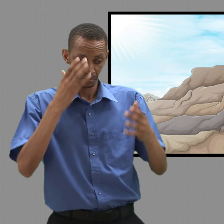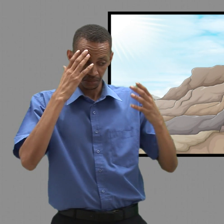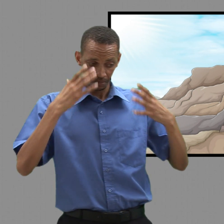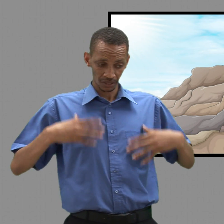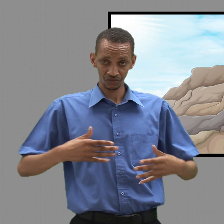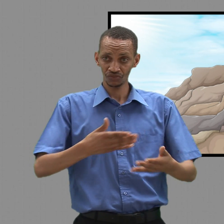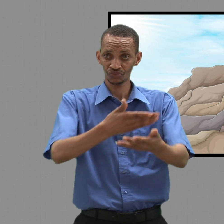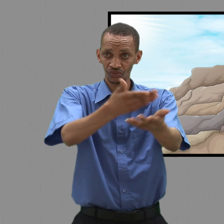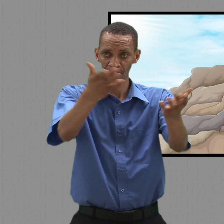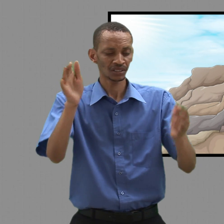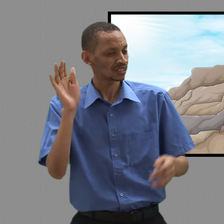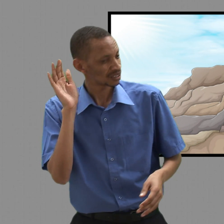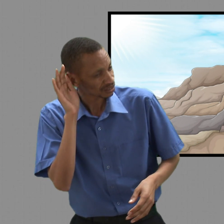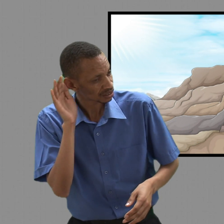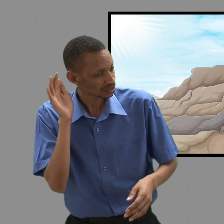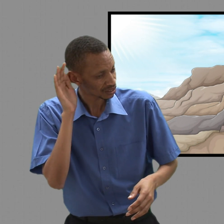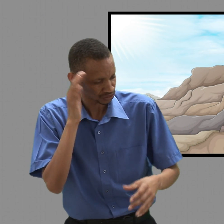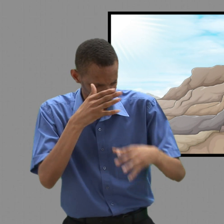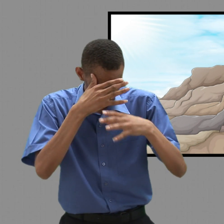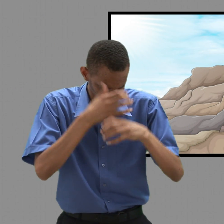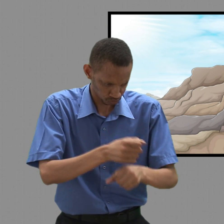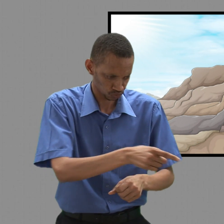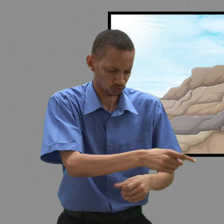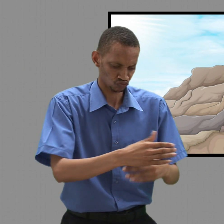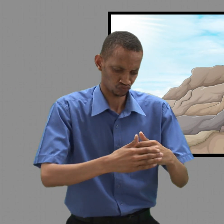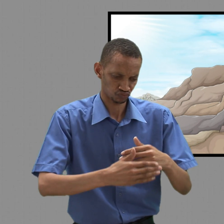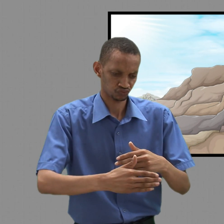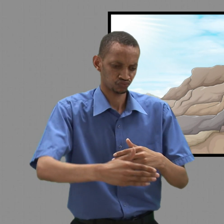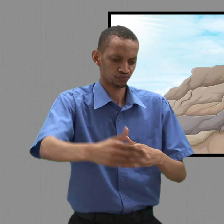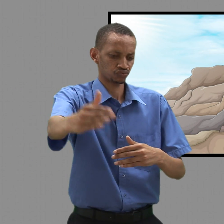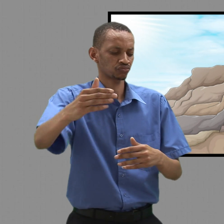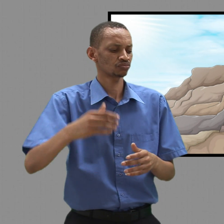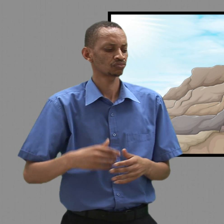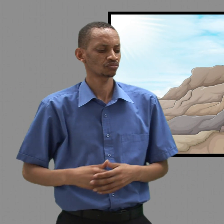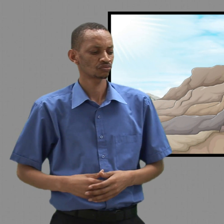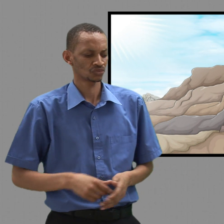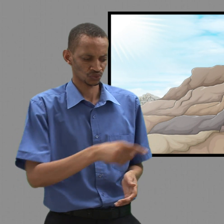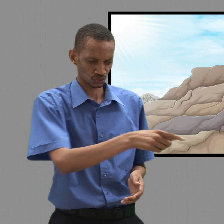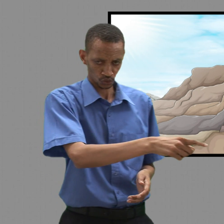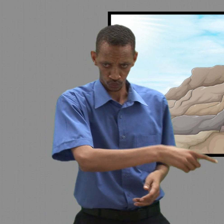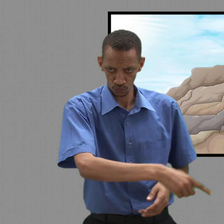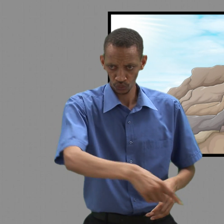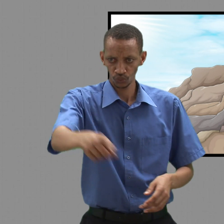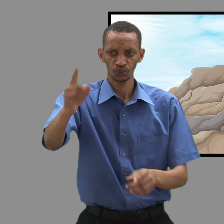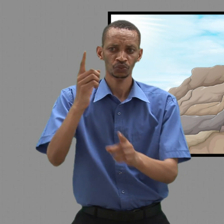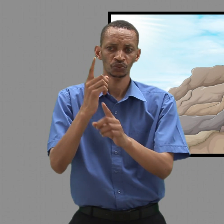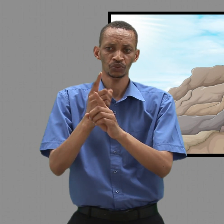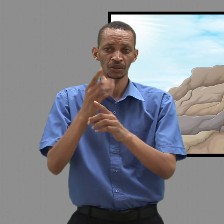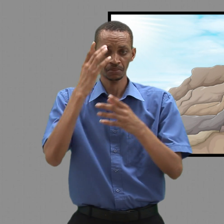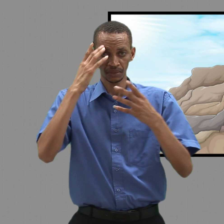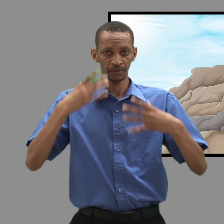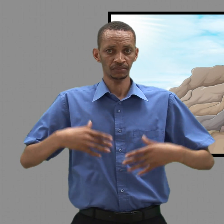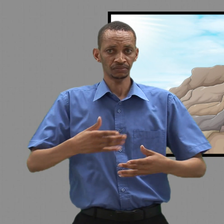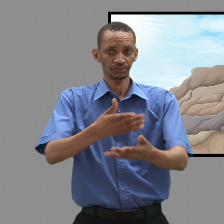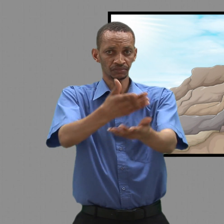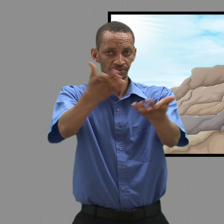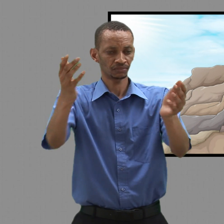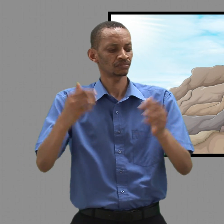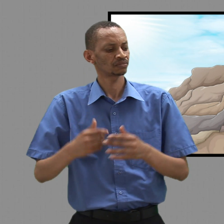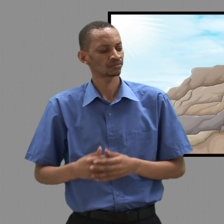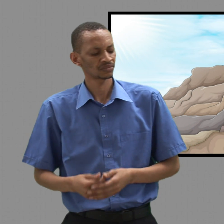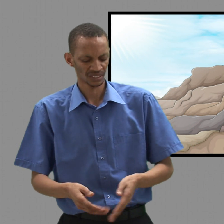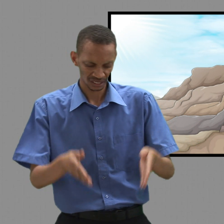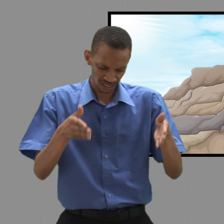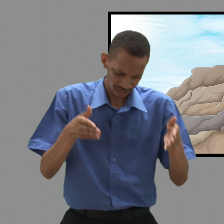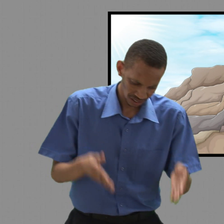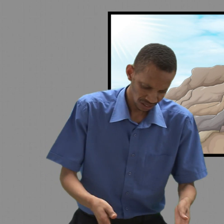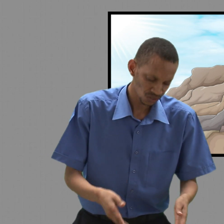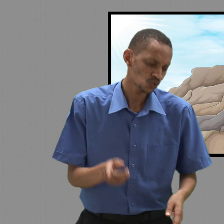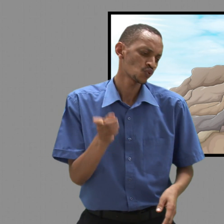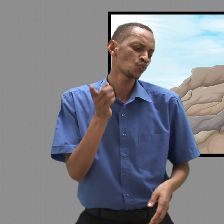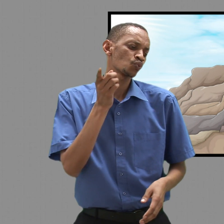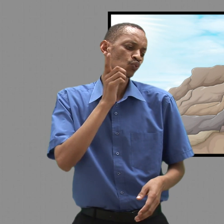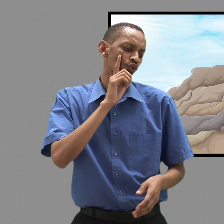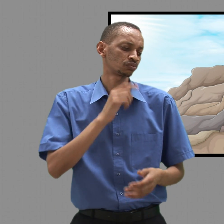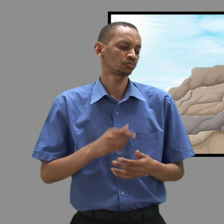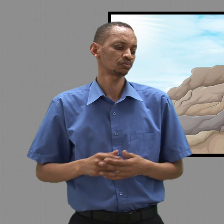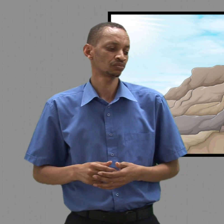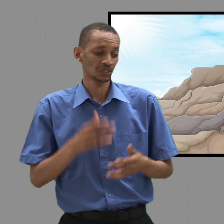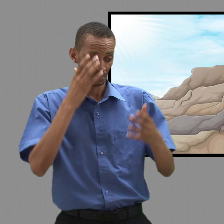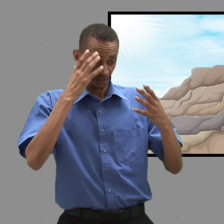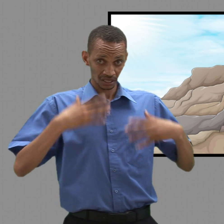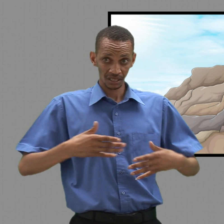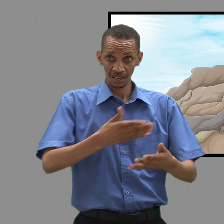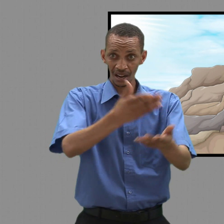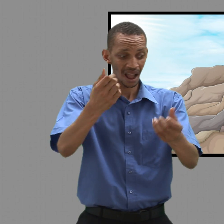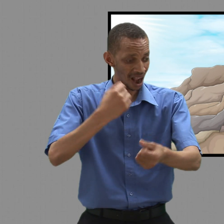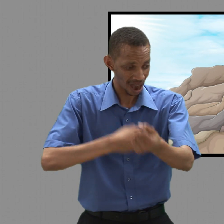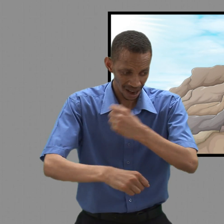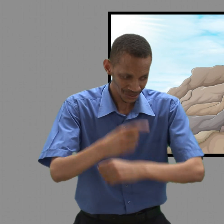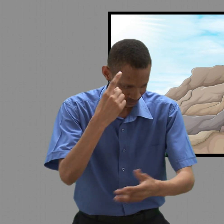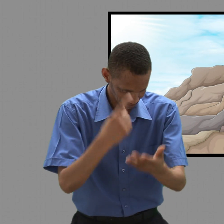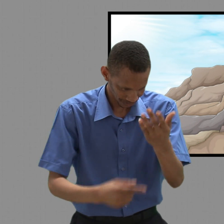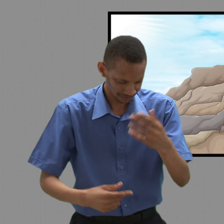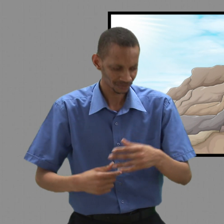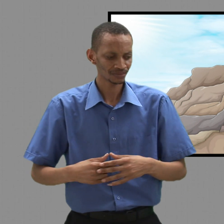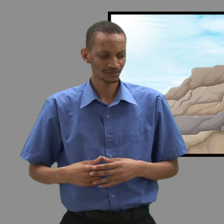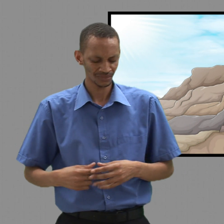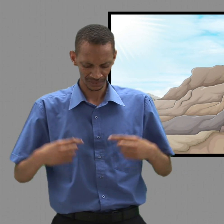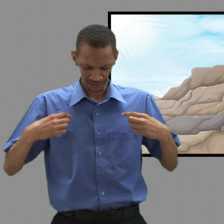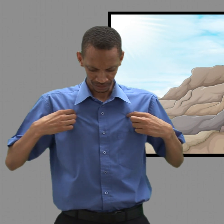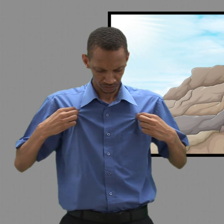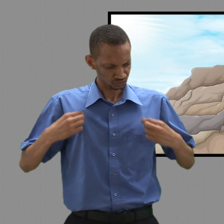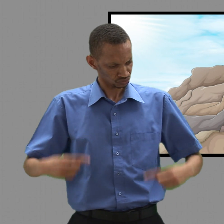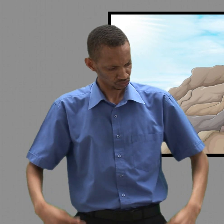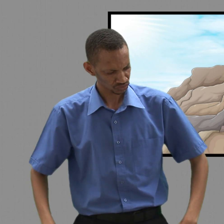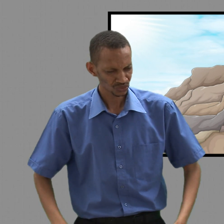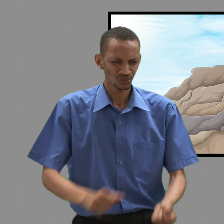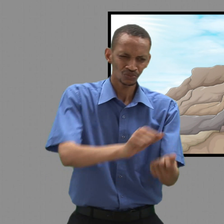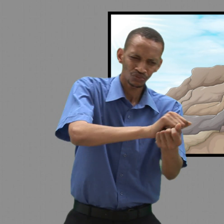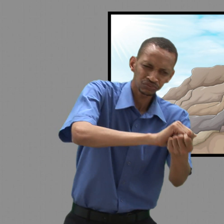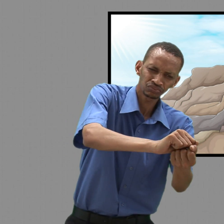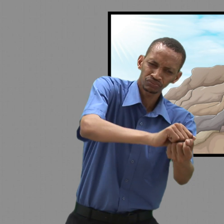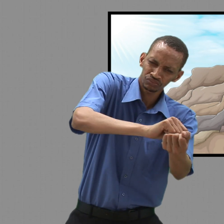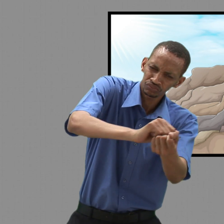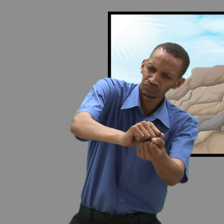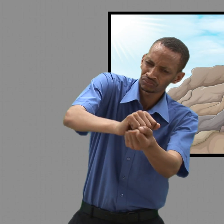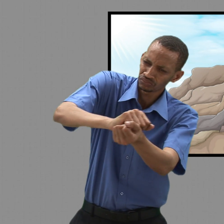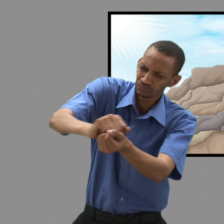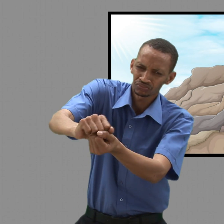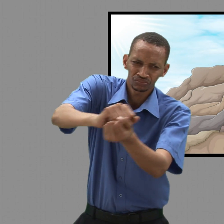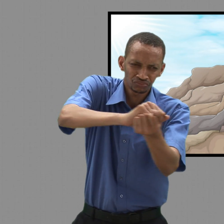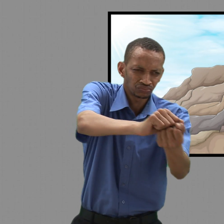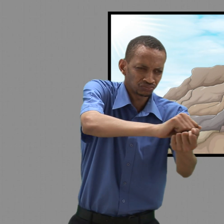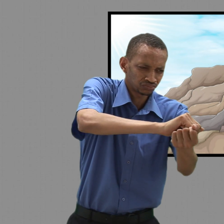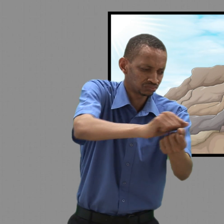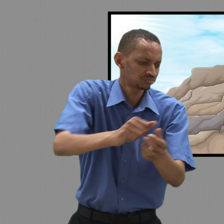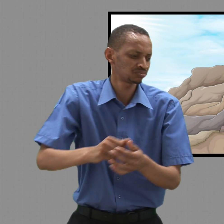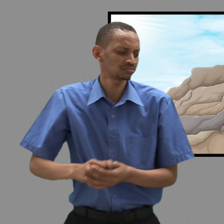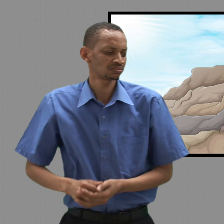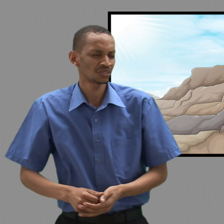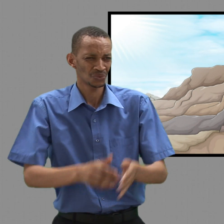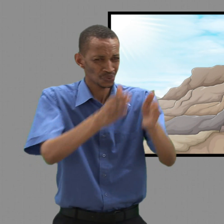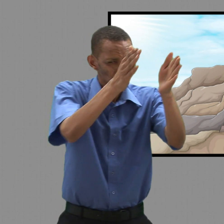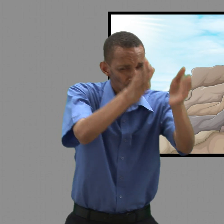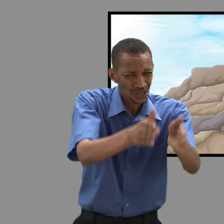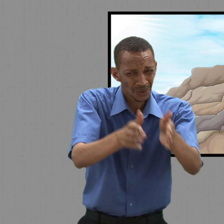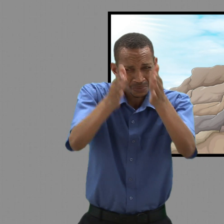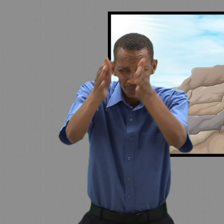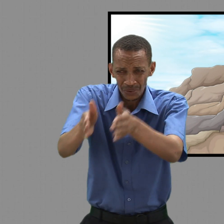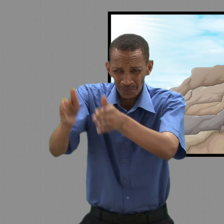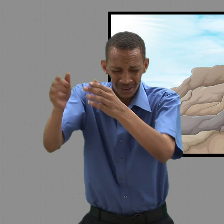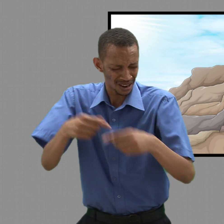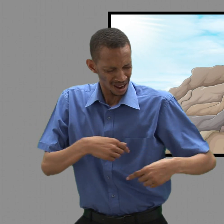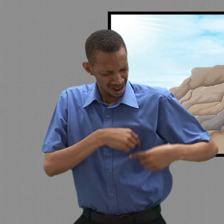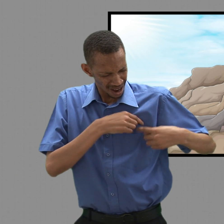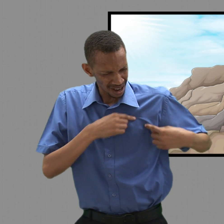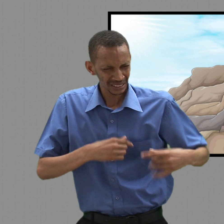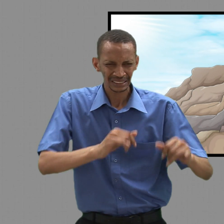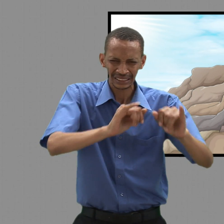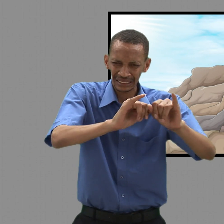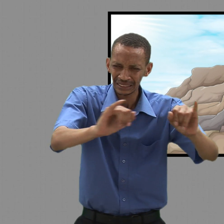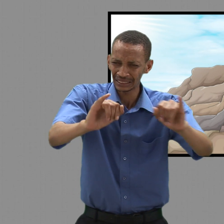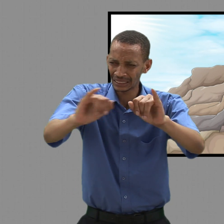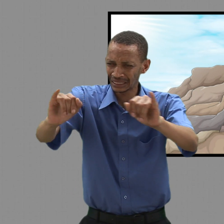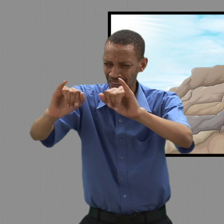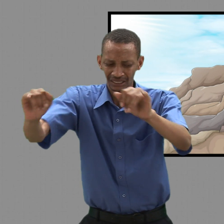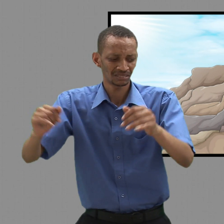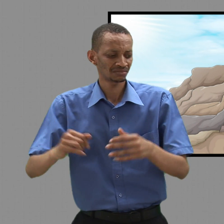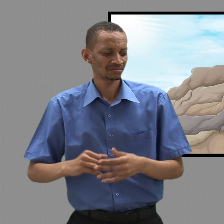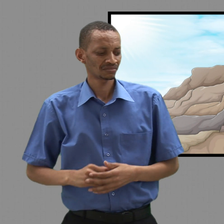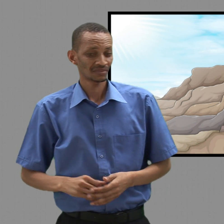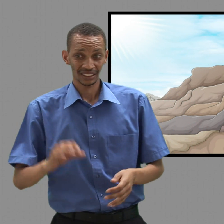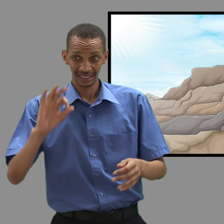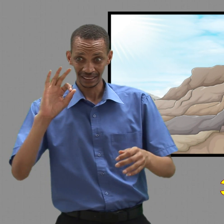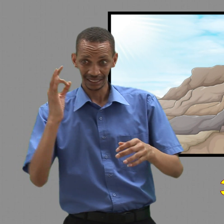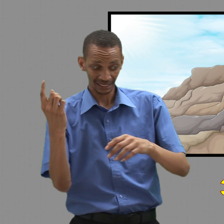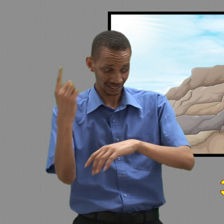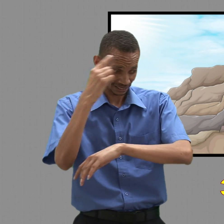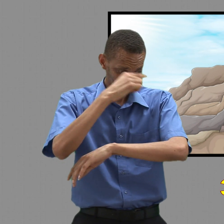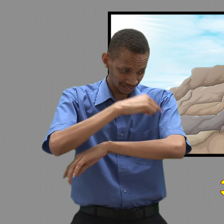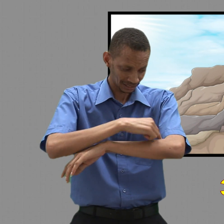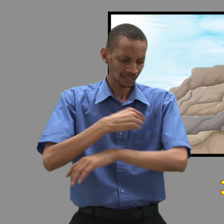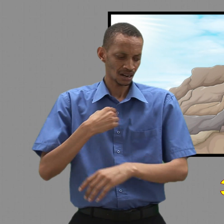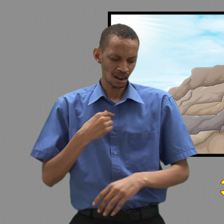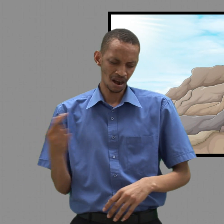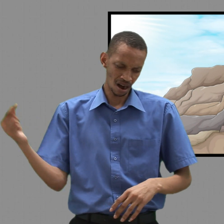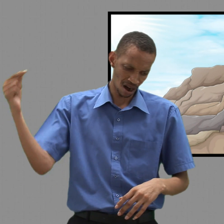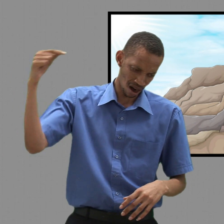And Moses relayed to the LORD what the people had said. Then the LORD said to Moses, “Go to the people and consecrate them today and tomorrow.